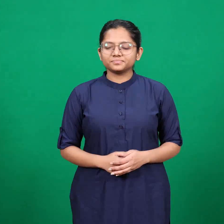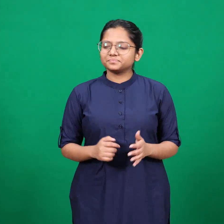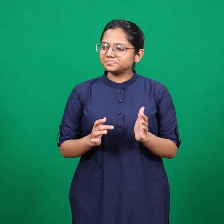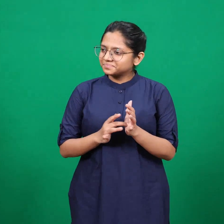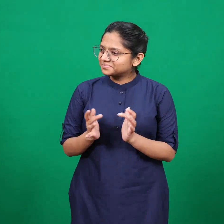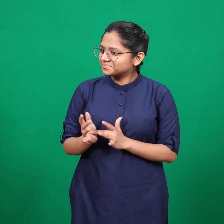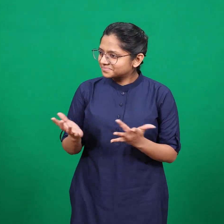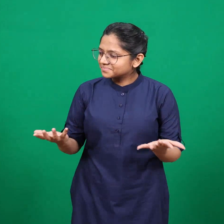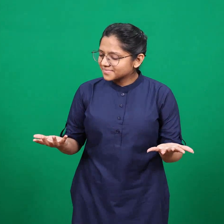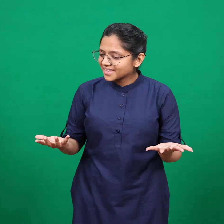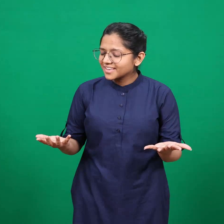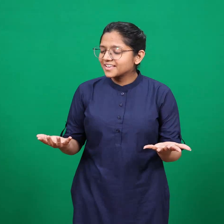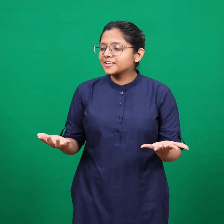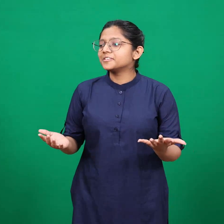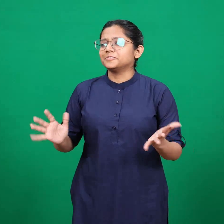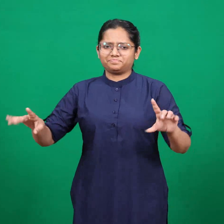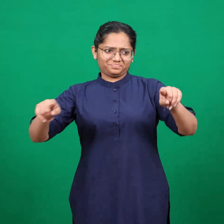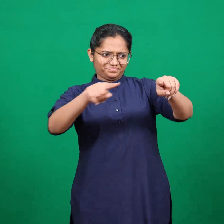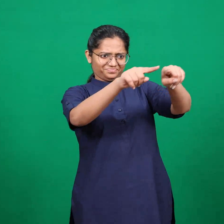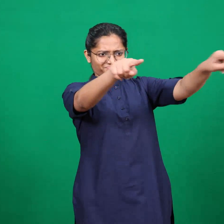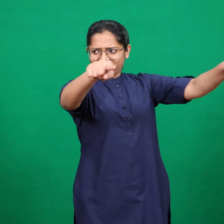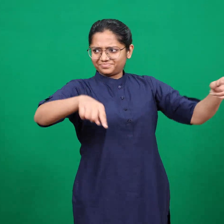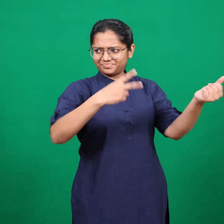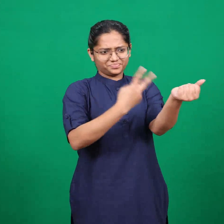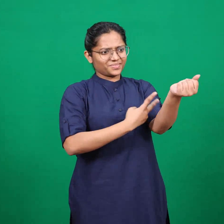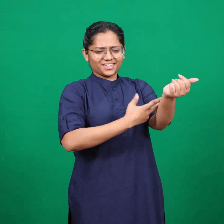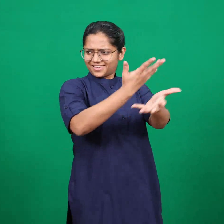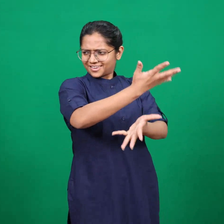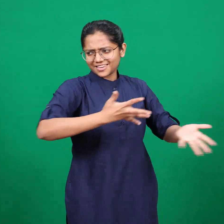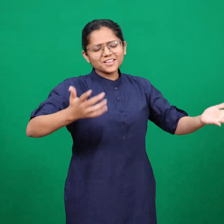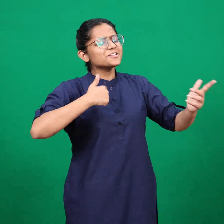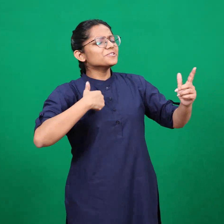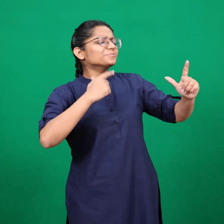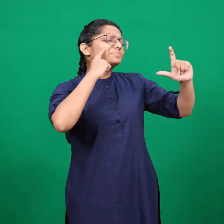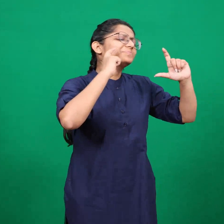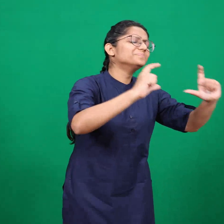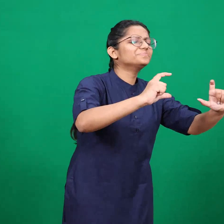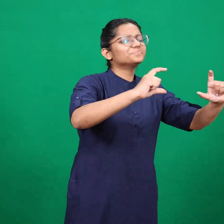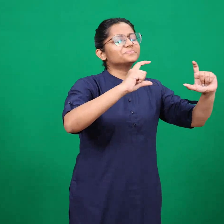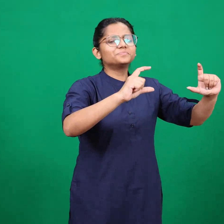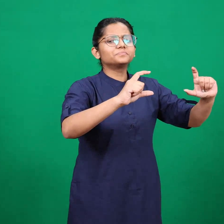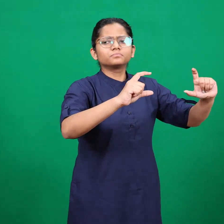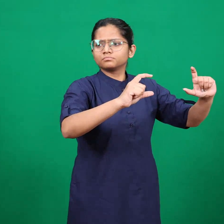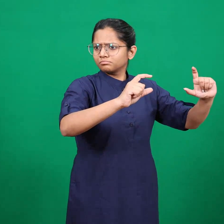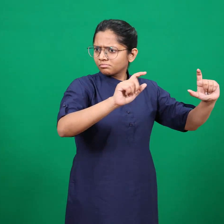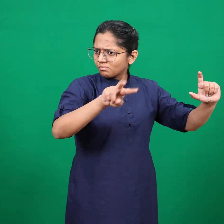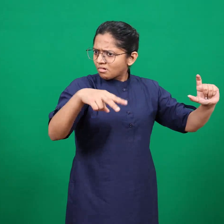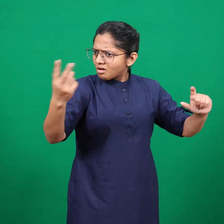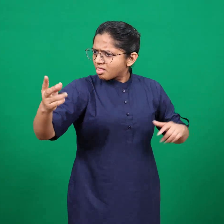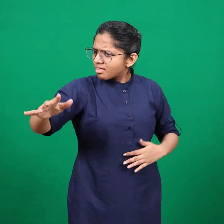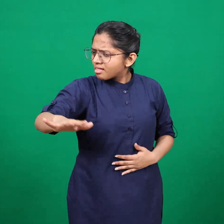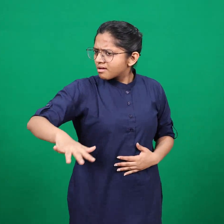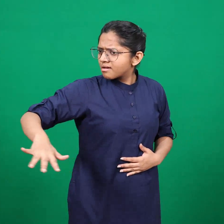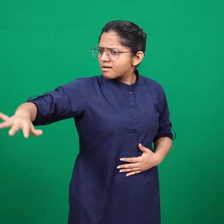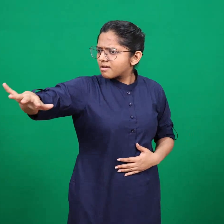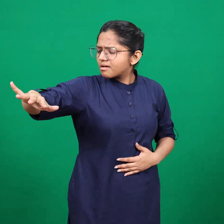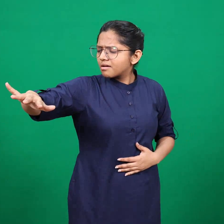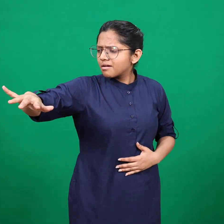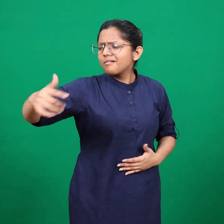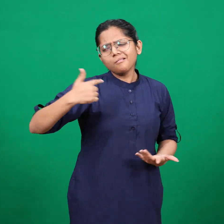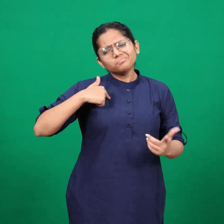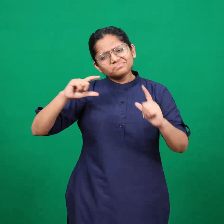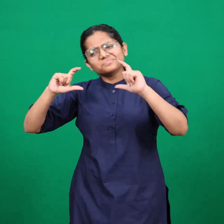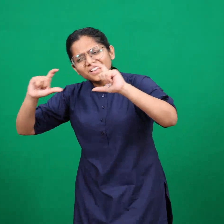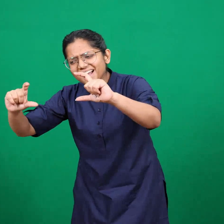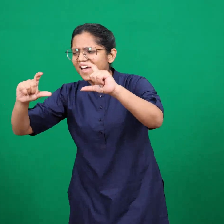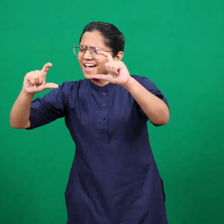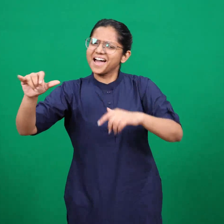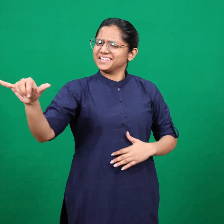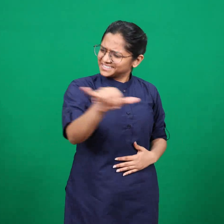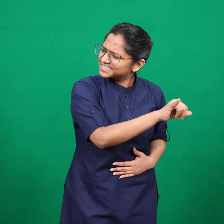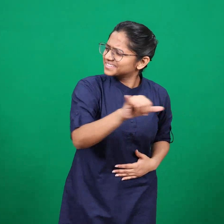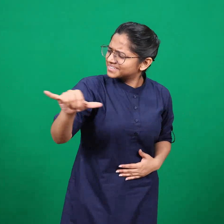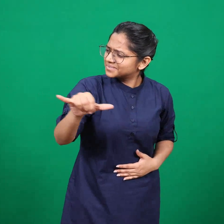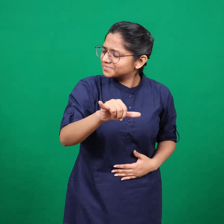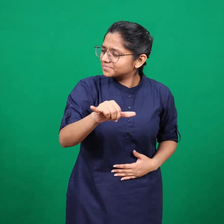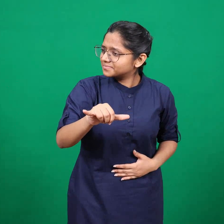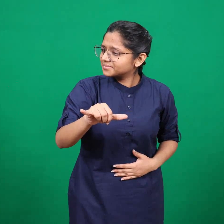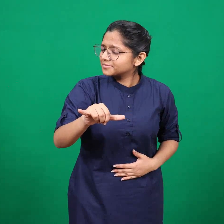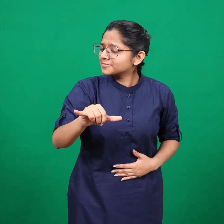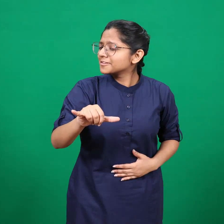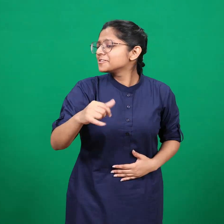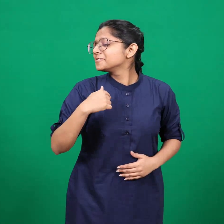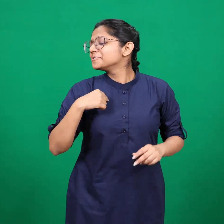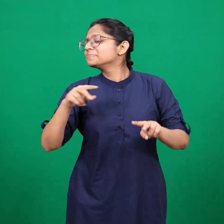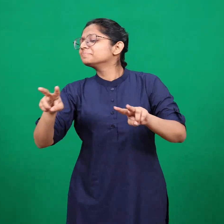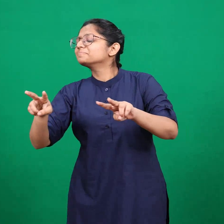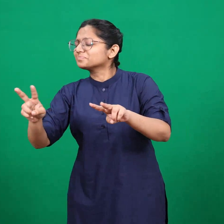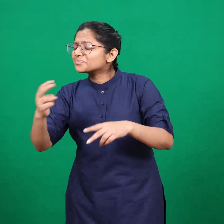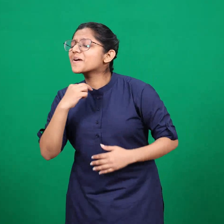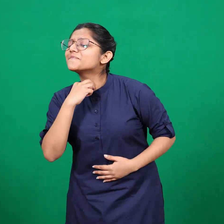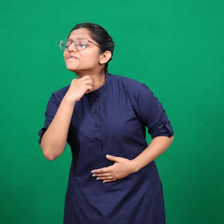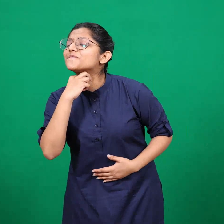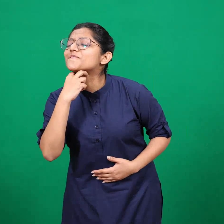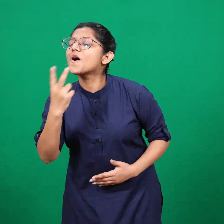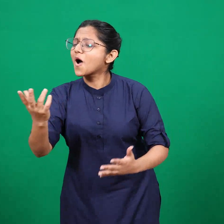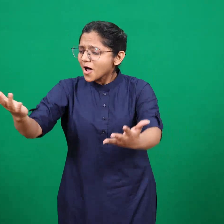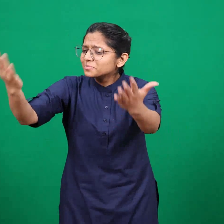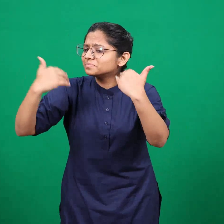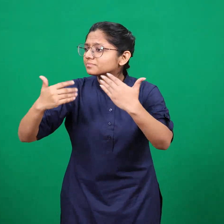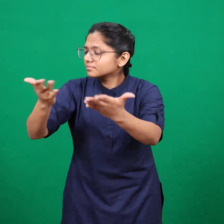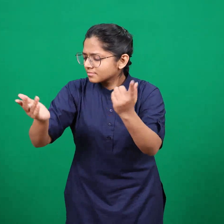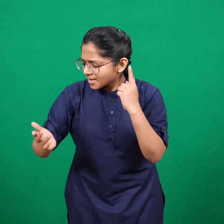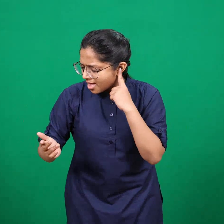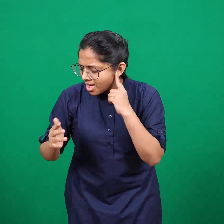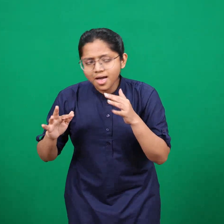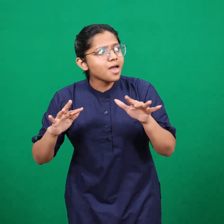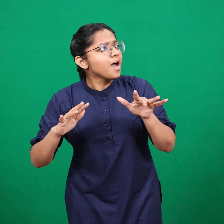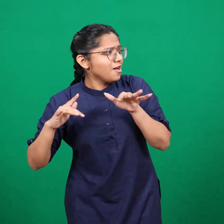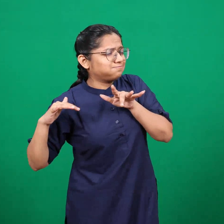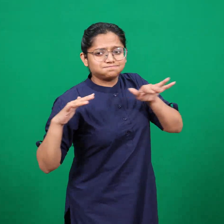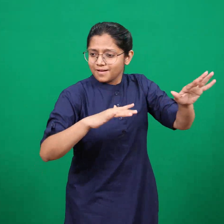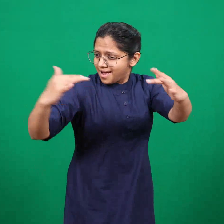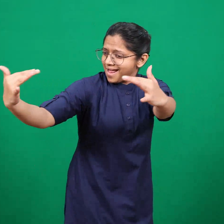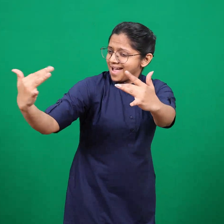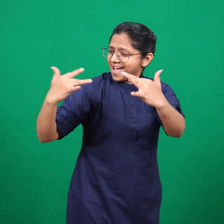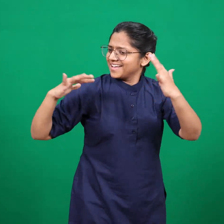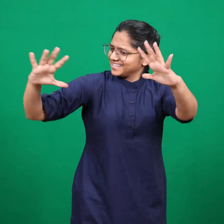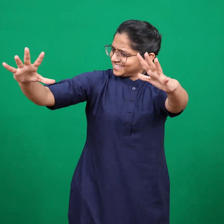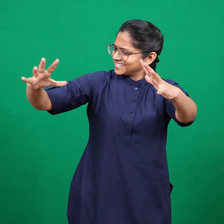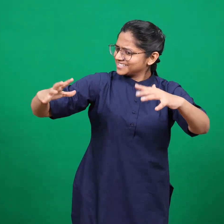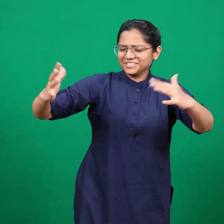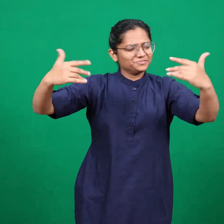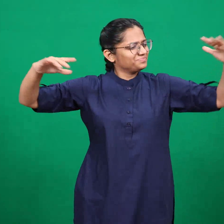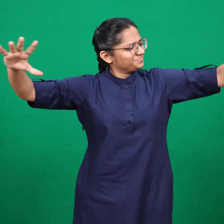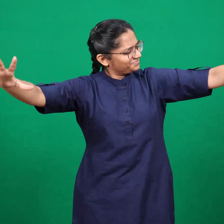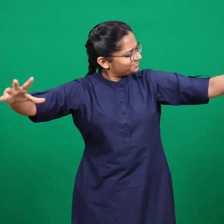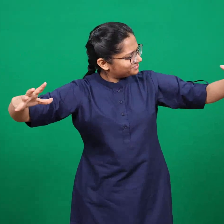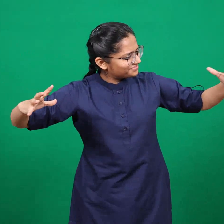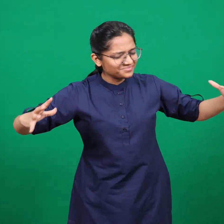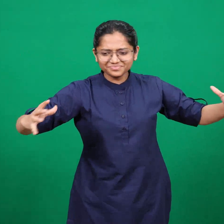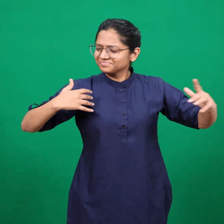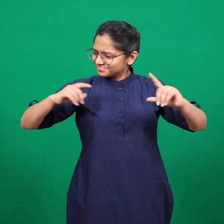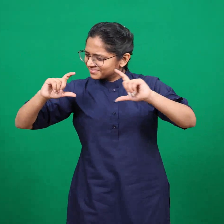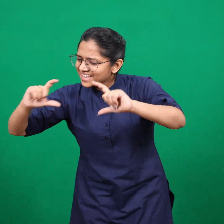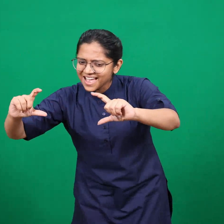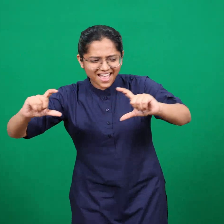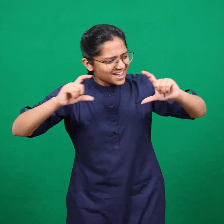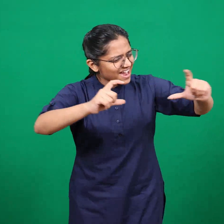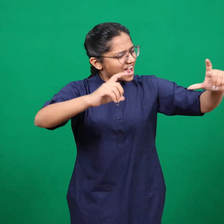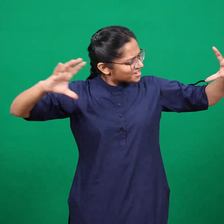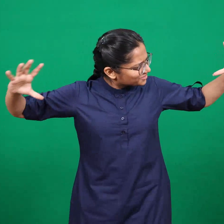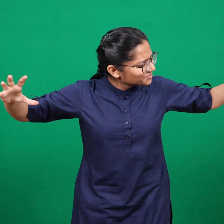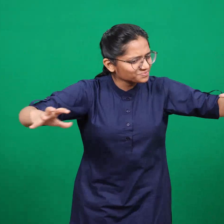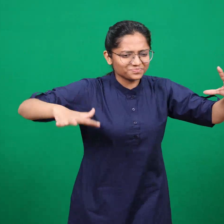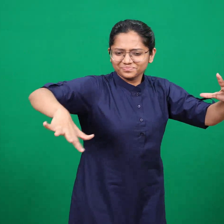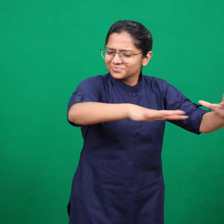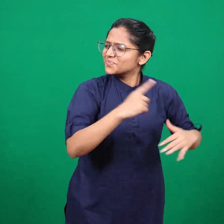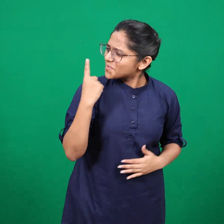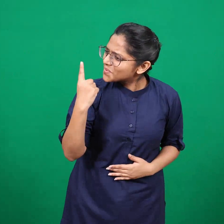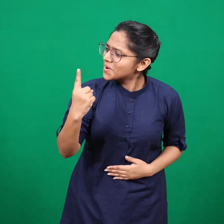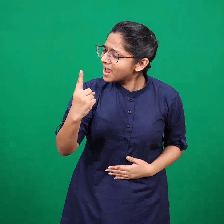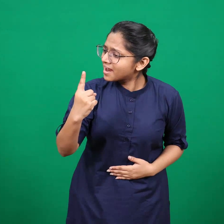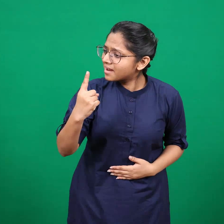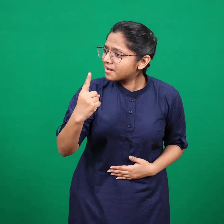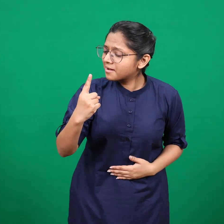I have other sheep that are not of this fold. I must bring them in as well, and they will listen to My voice.